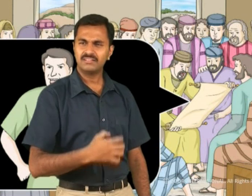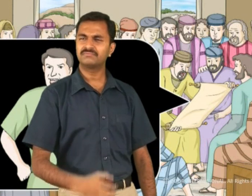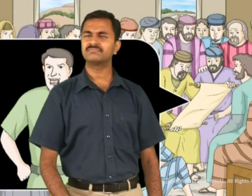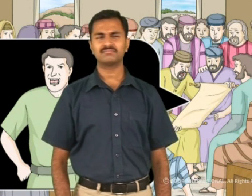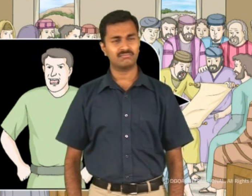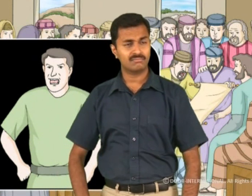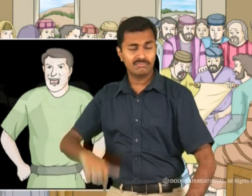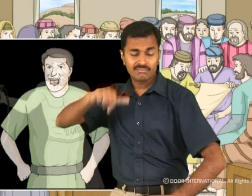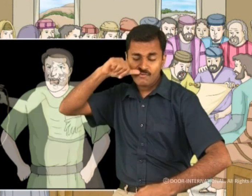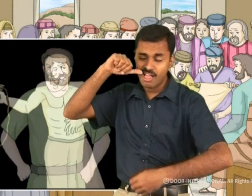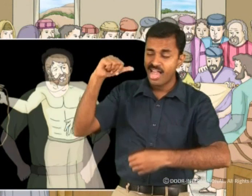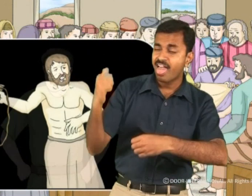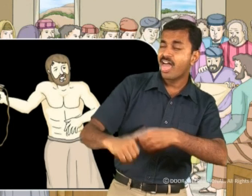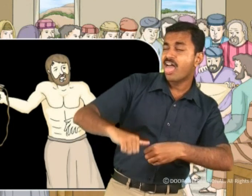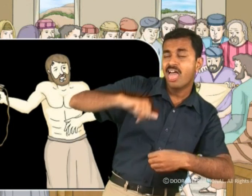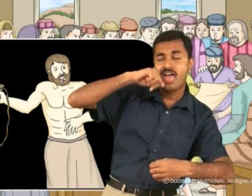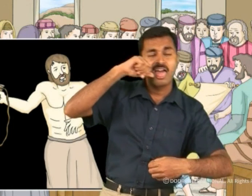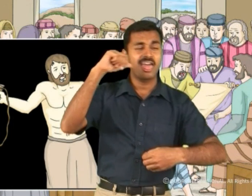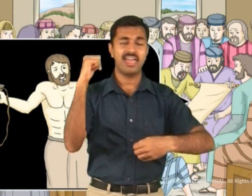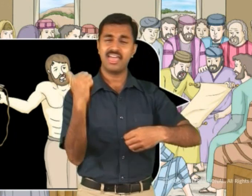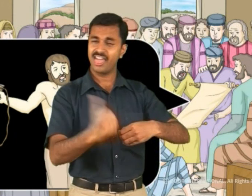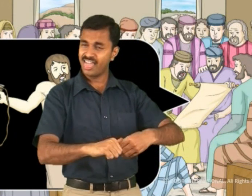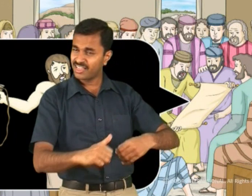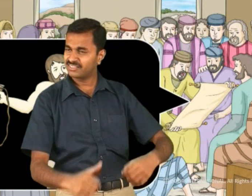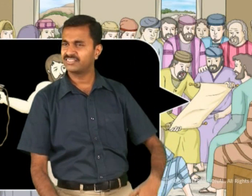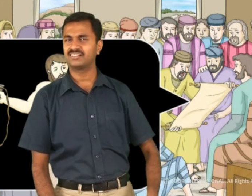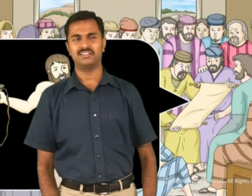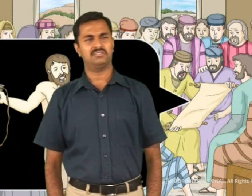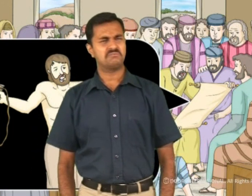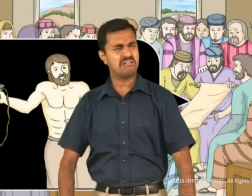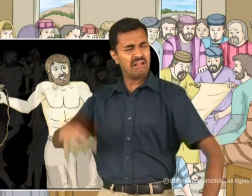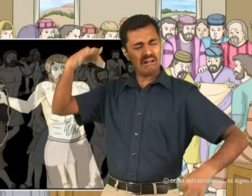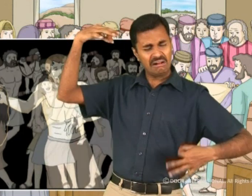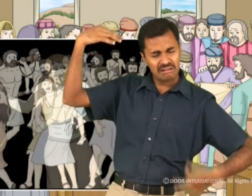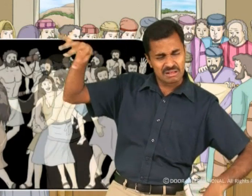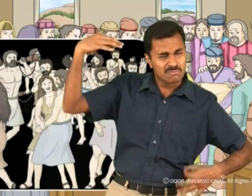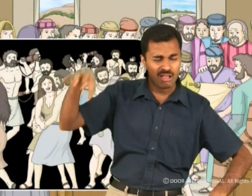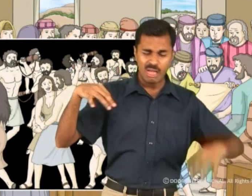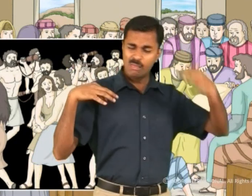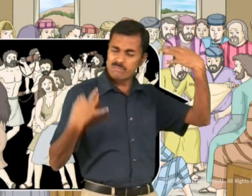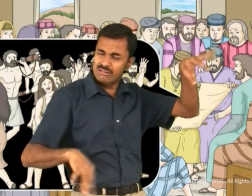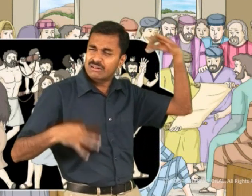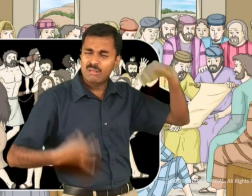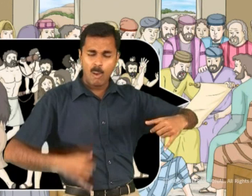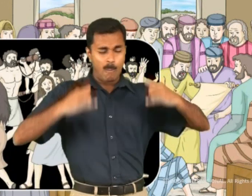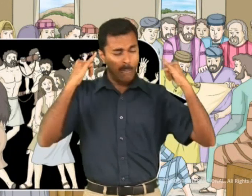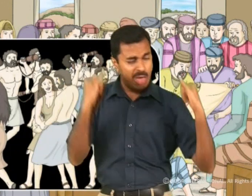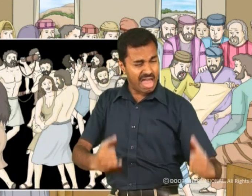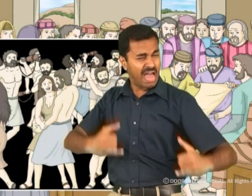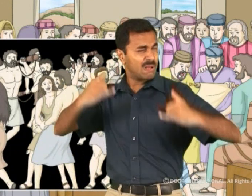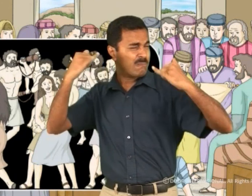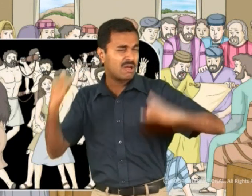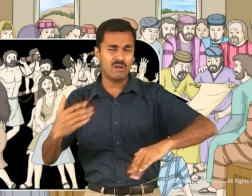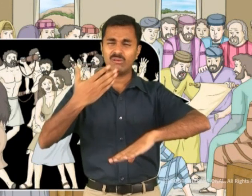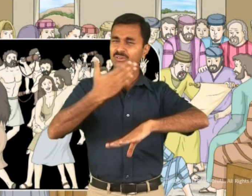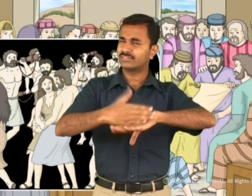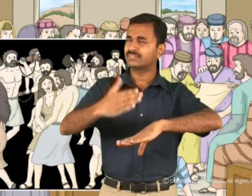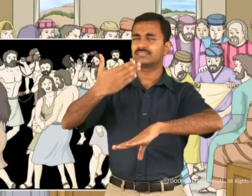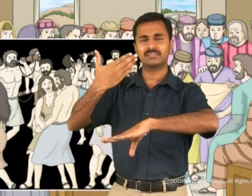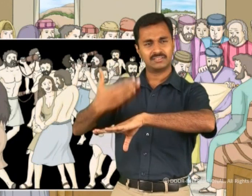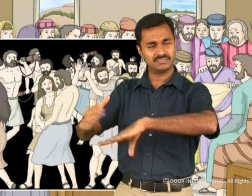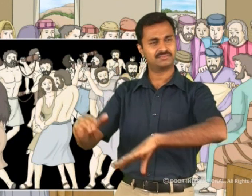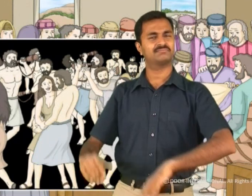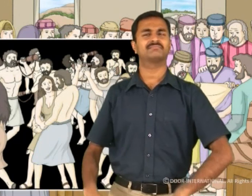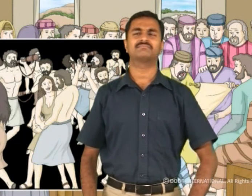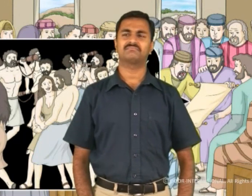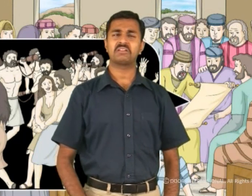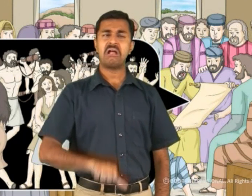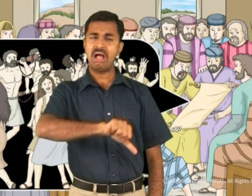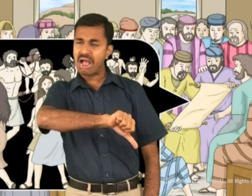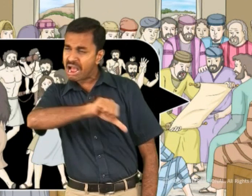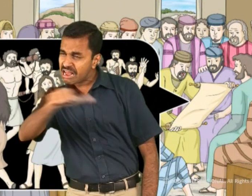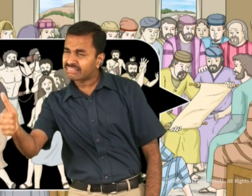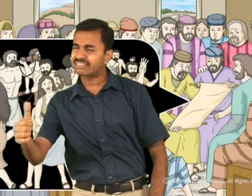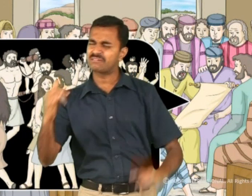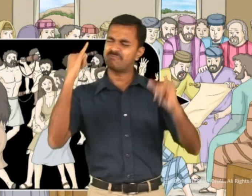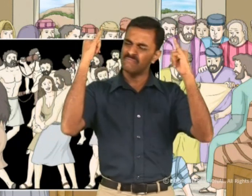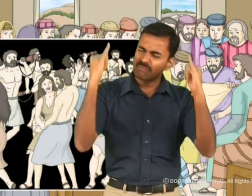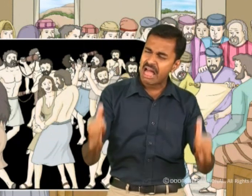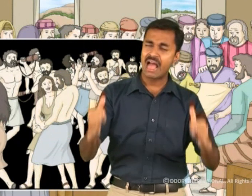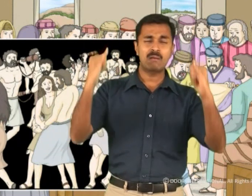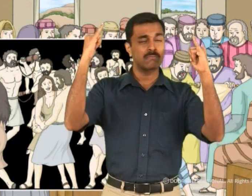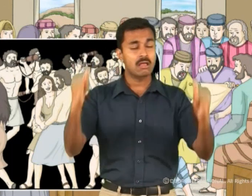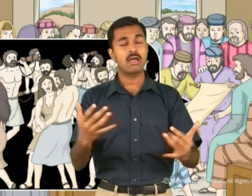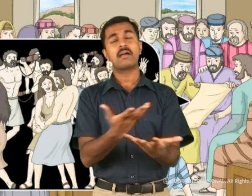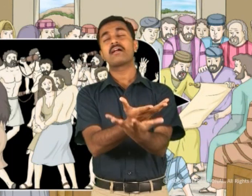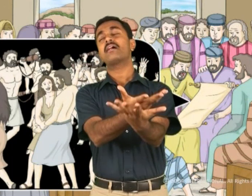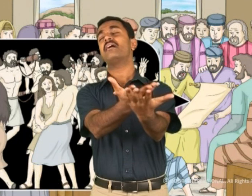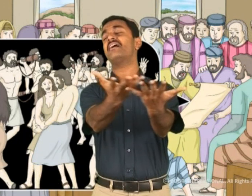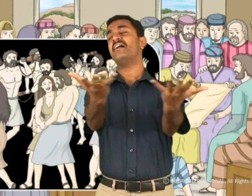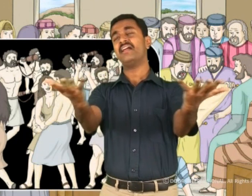drunkenness, orgies, and the like.